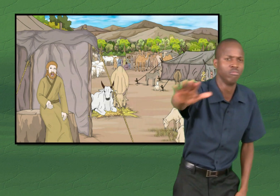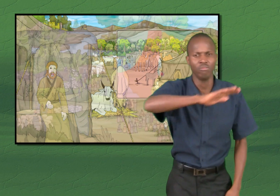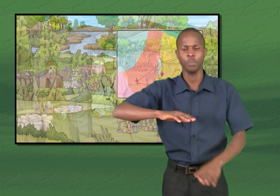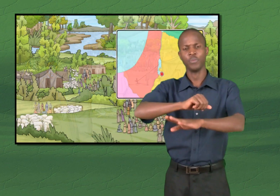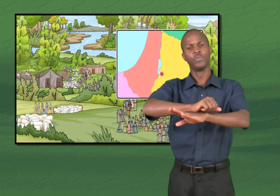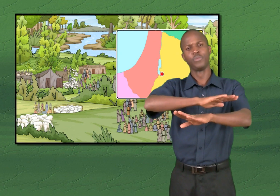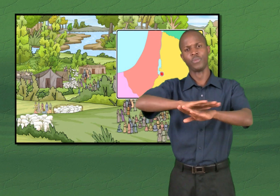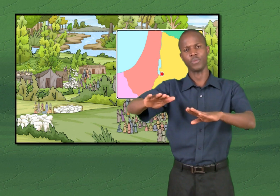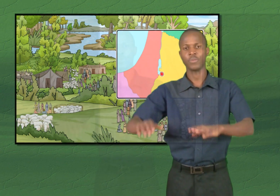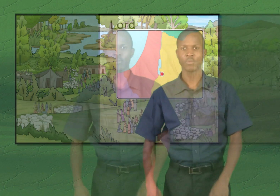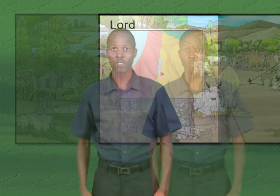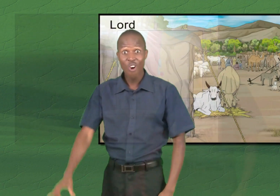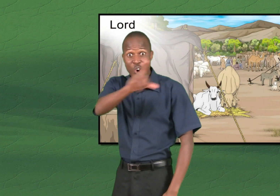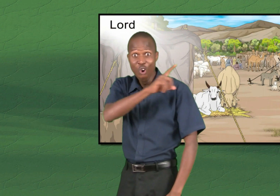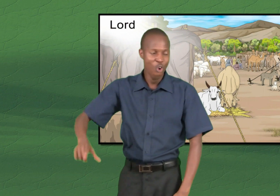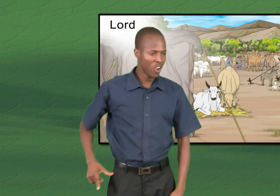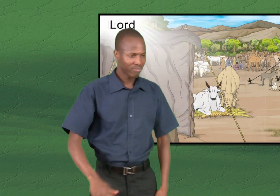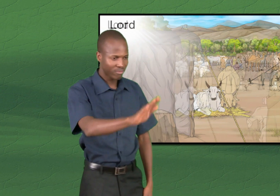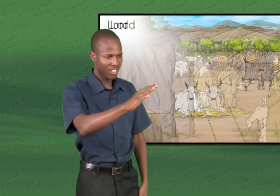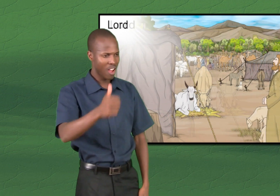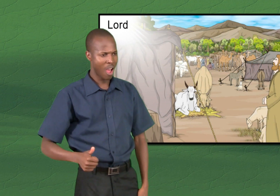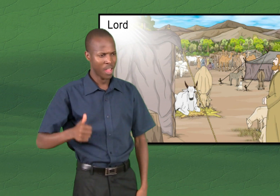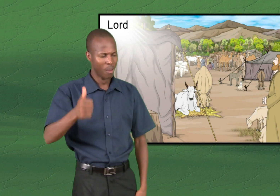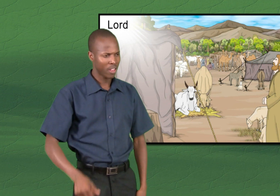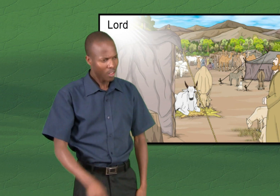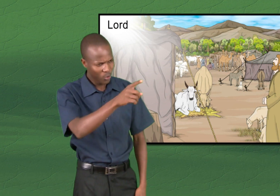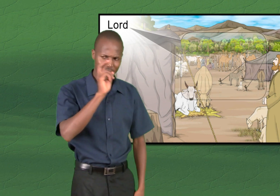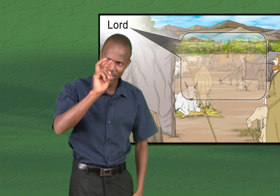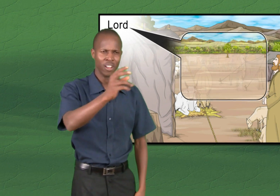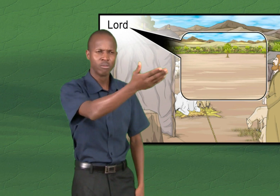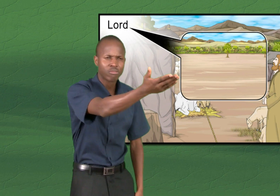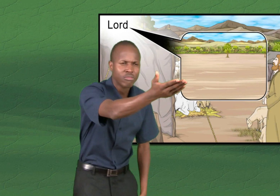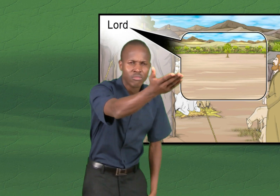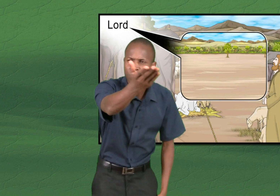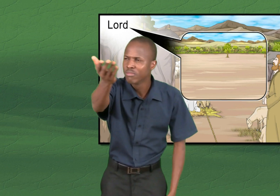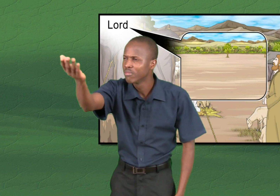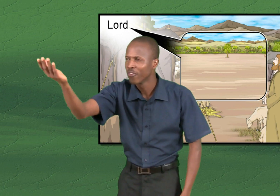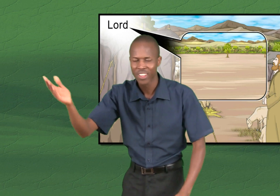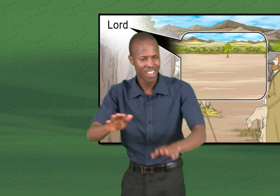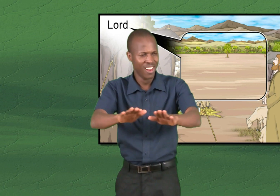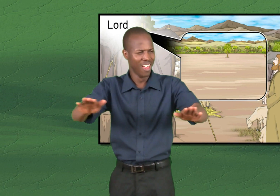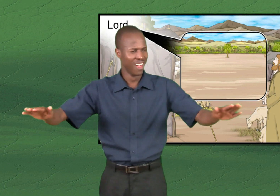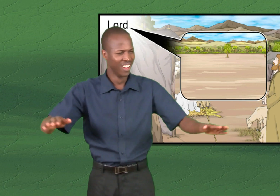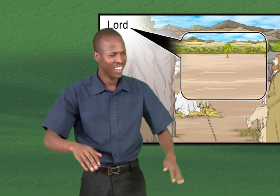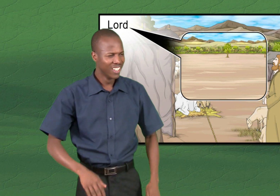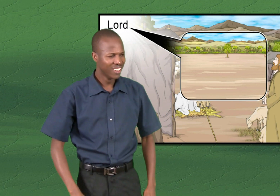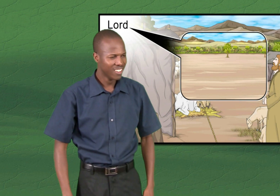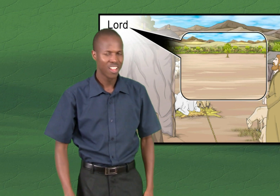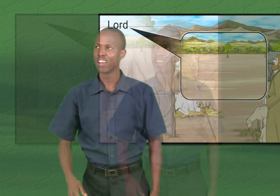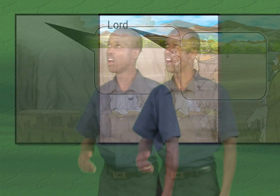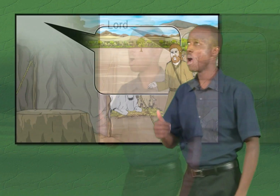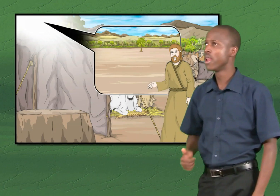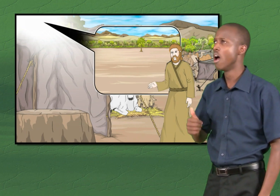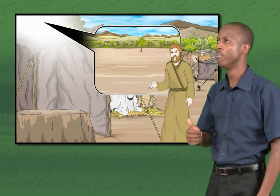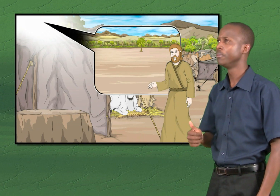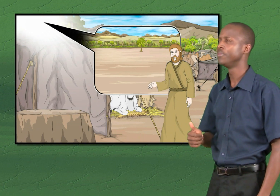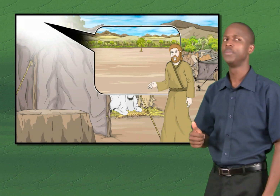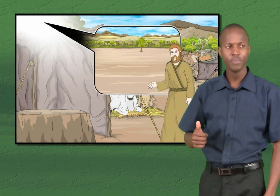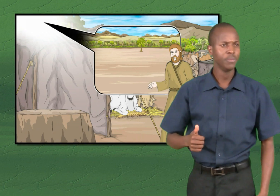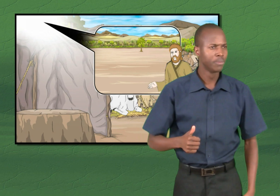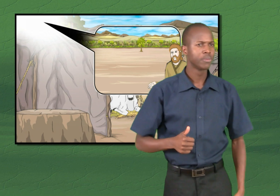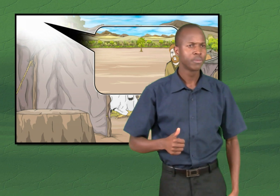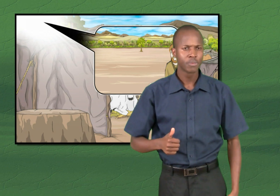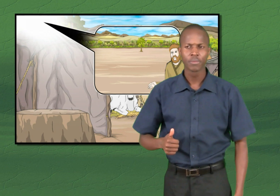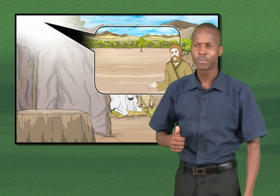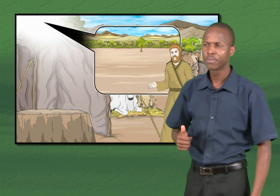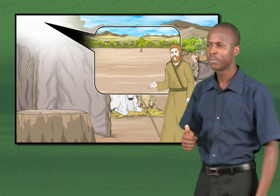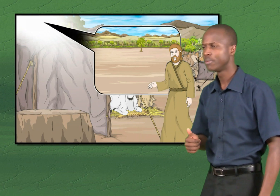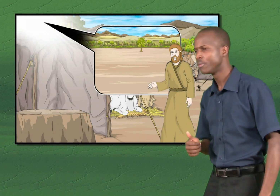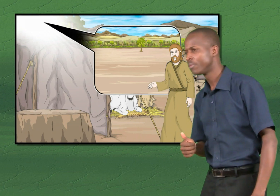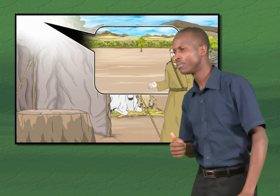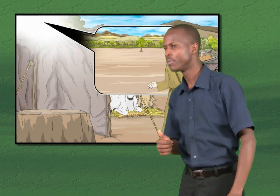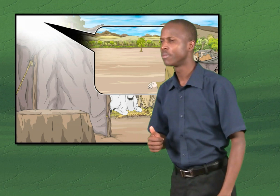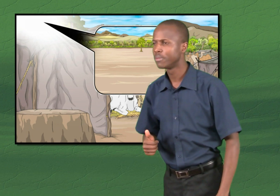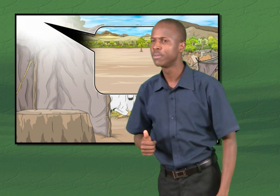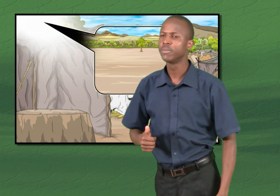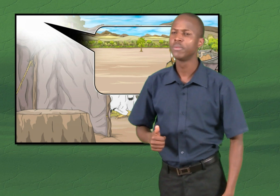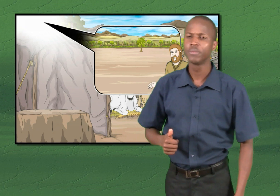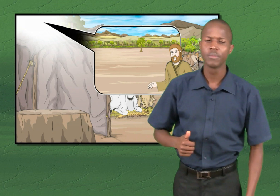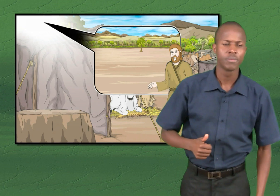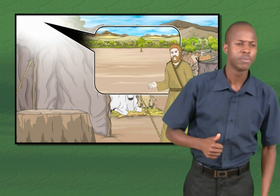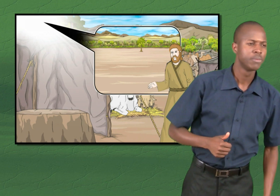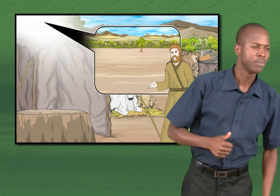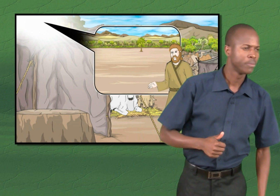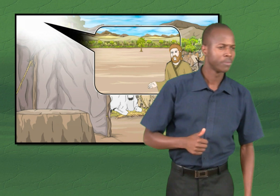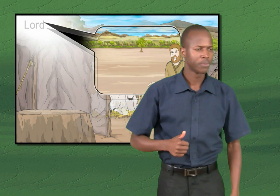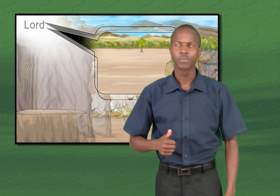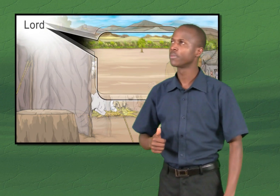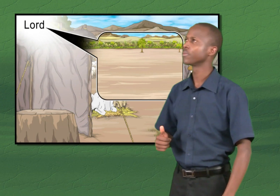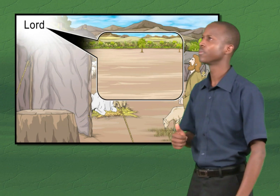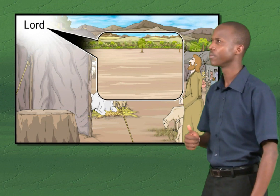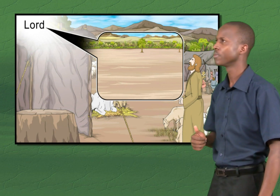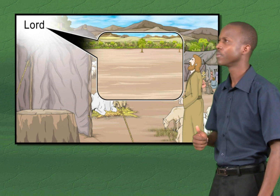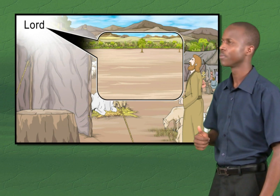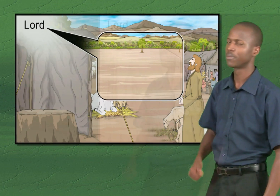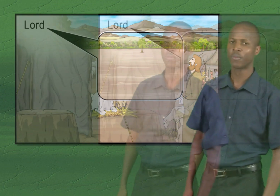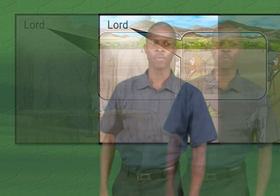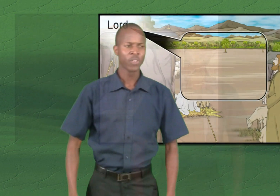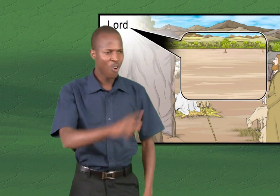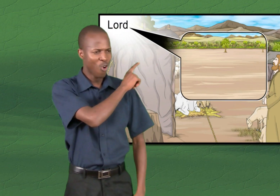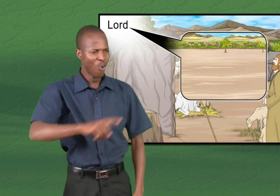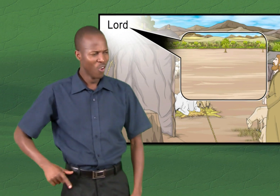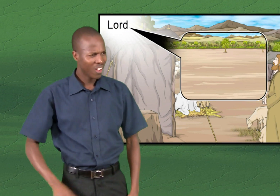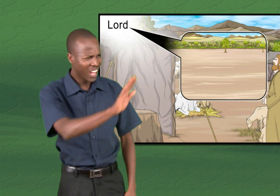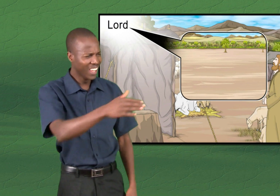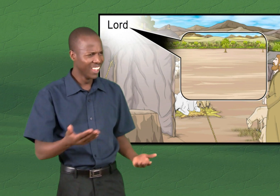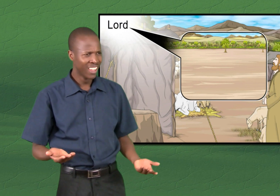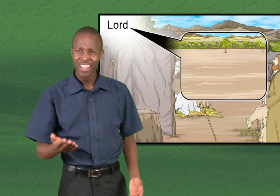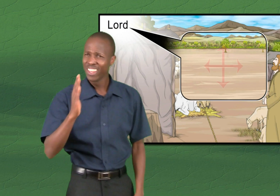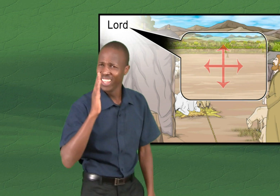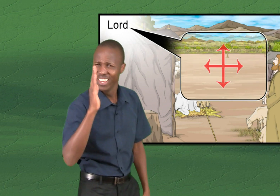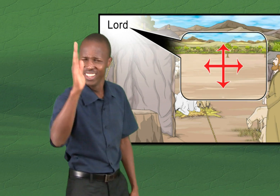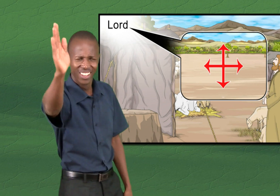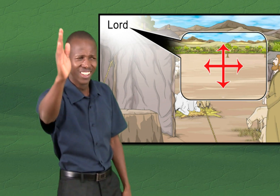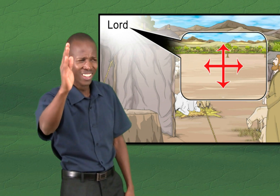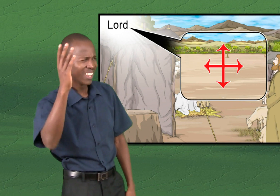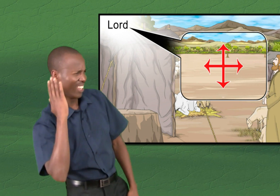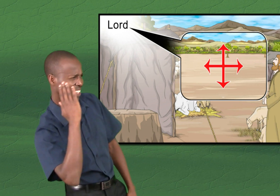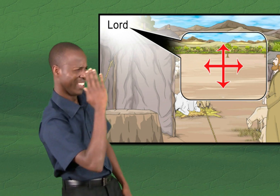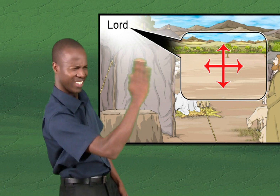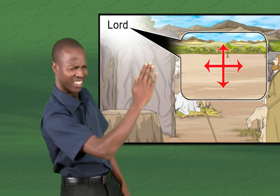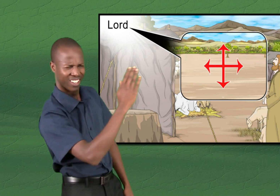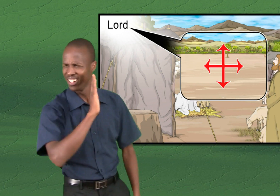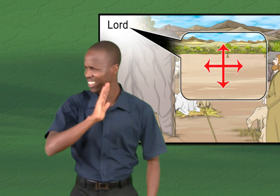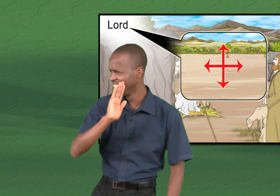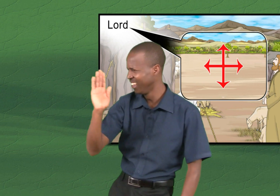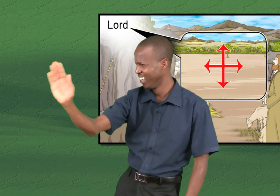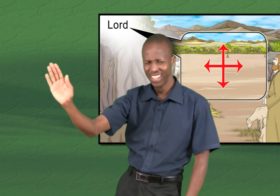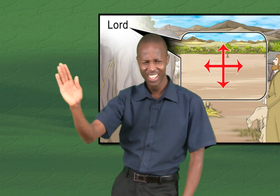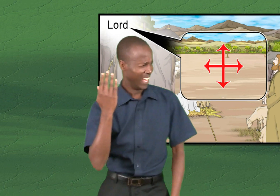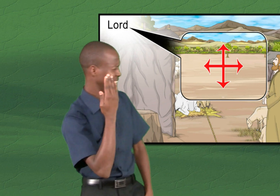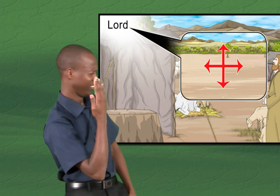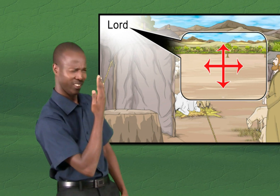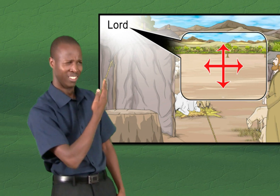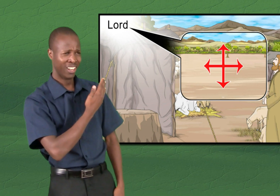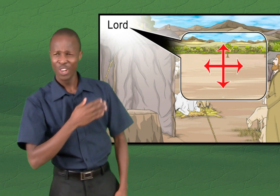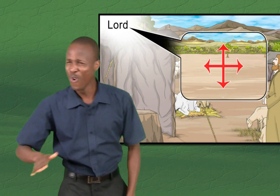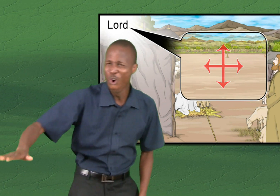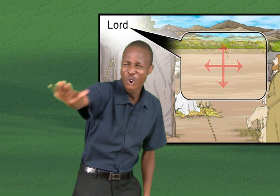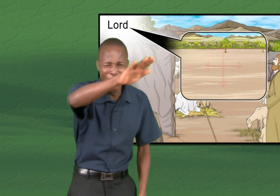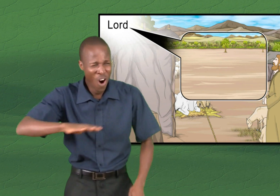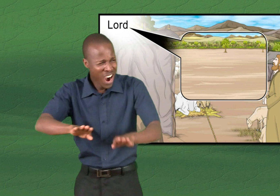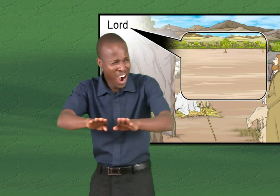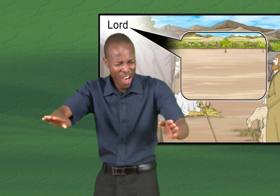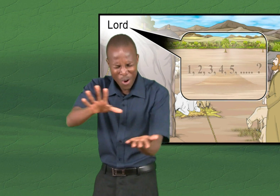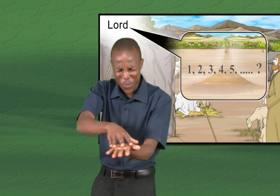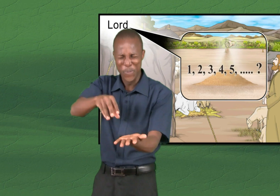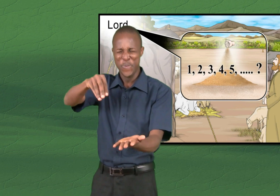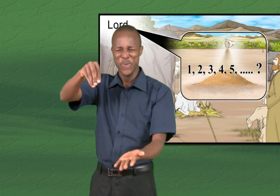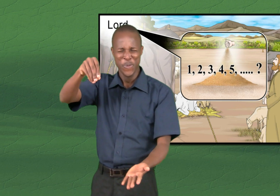After Lot had departed, the LORD said to Abram, “Now lift up your eyes from the place where you are, and look to the north and south and east and west, for all the land that you see, I will give to you and your offspring forever.